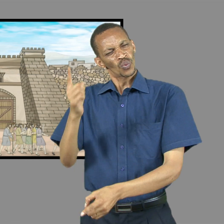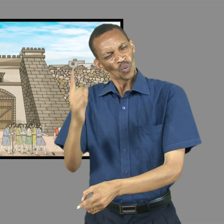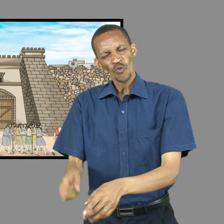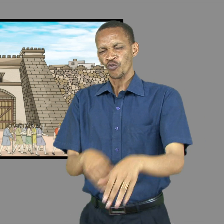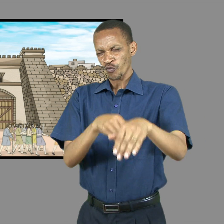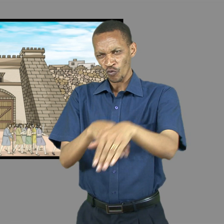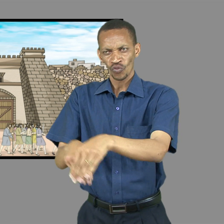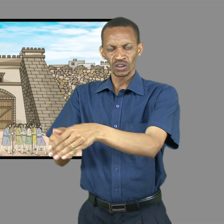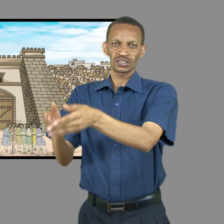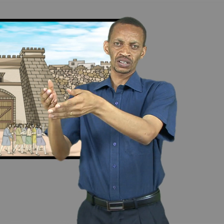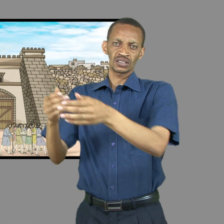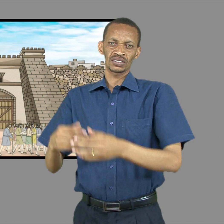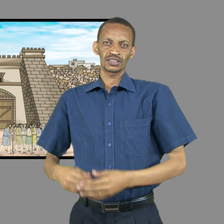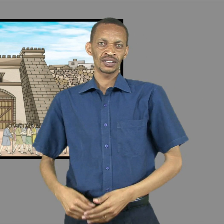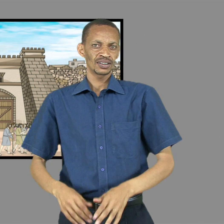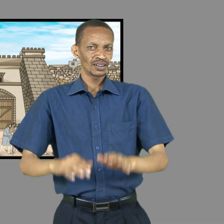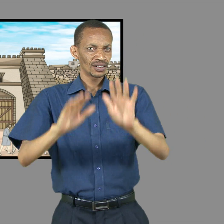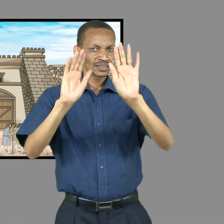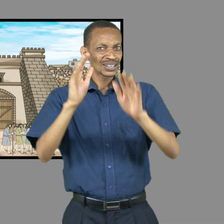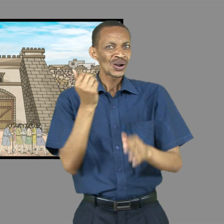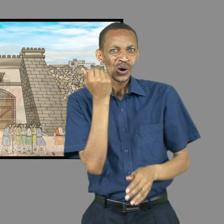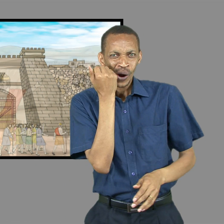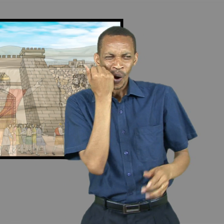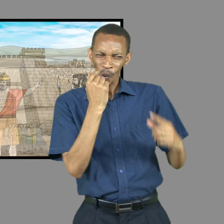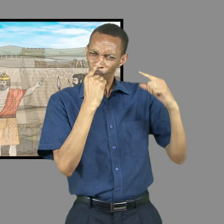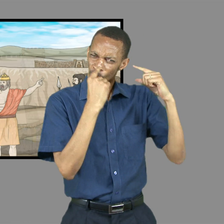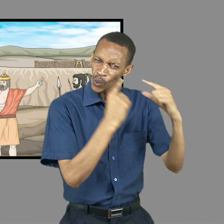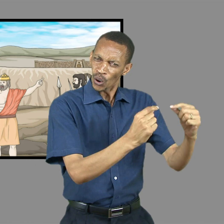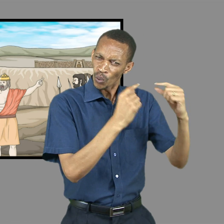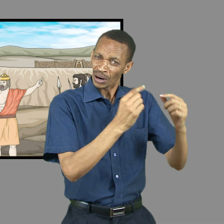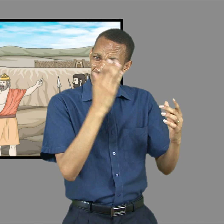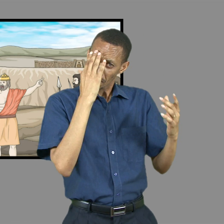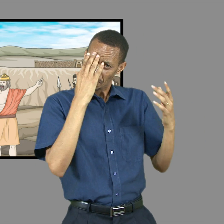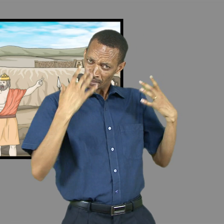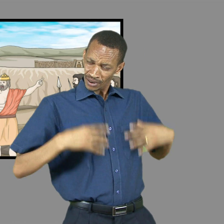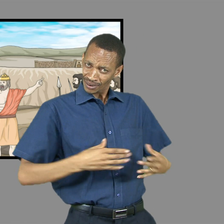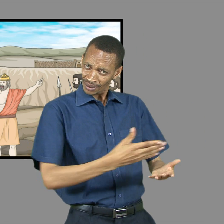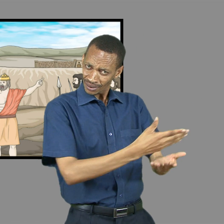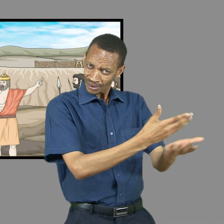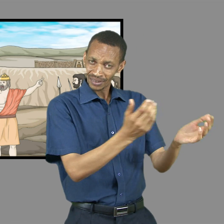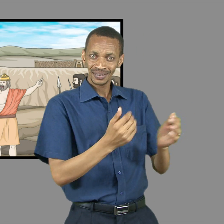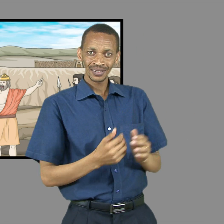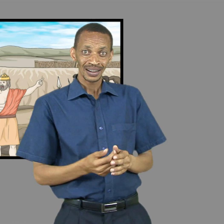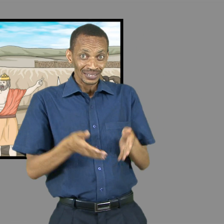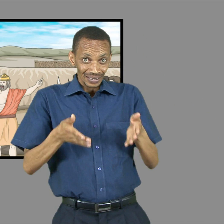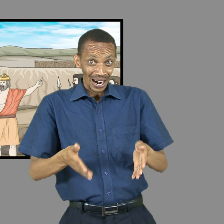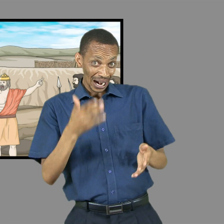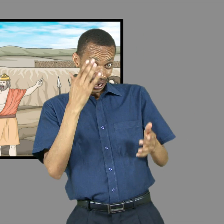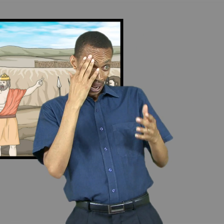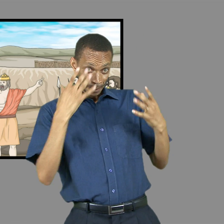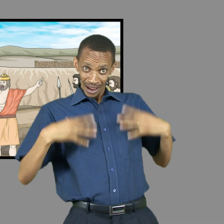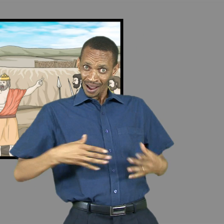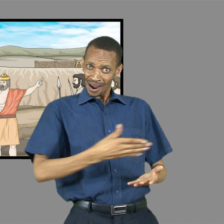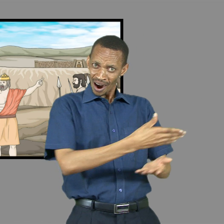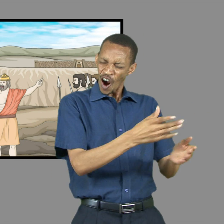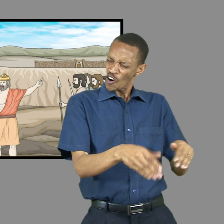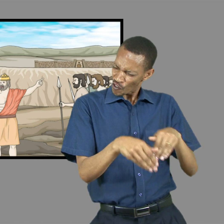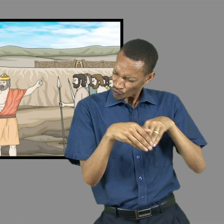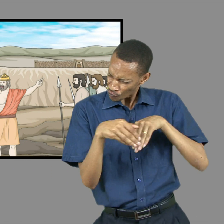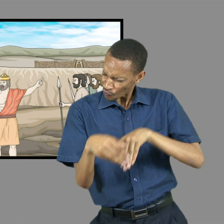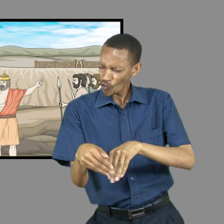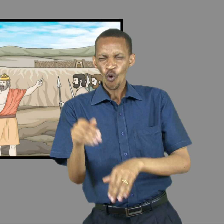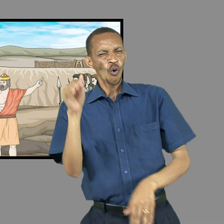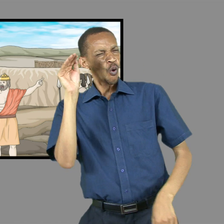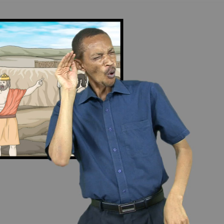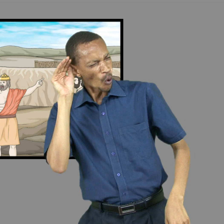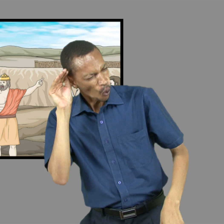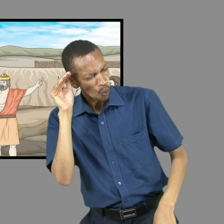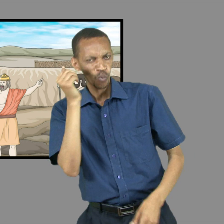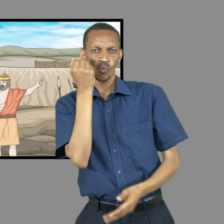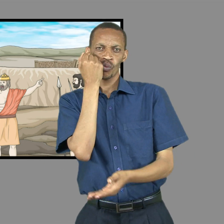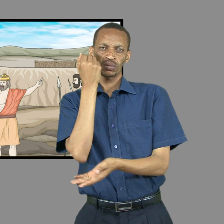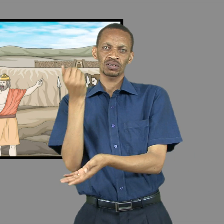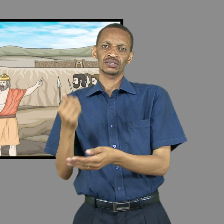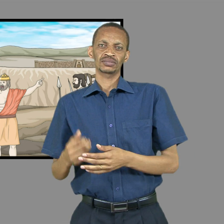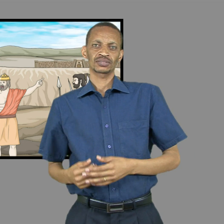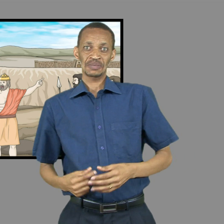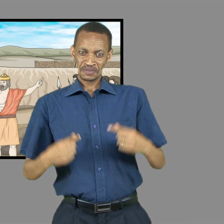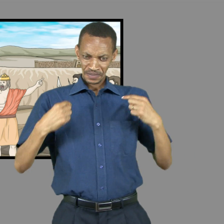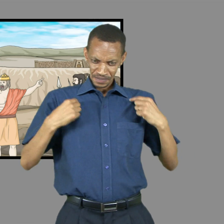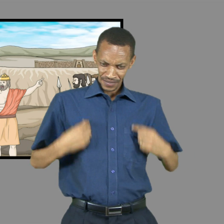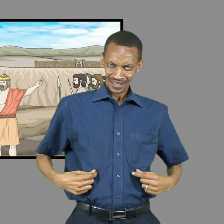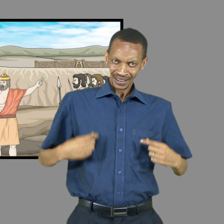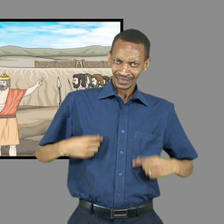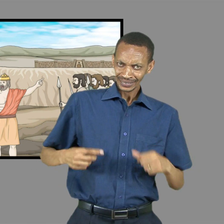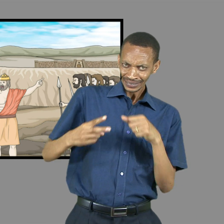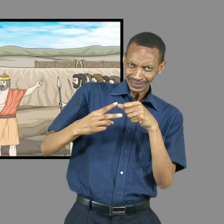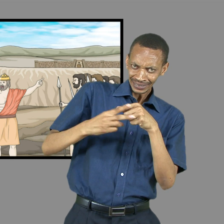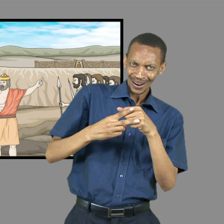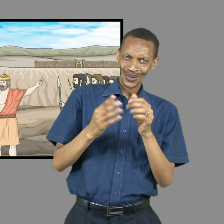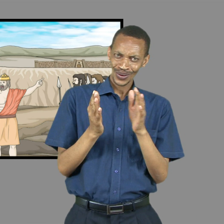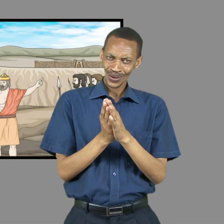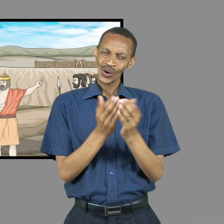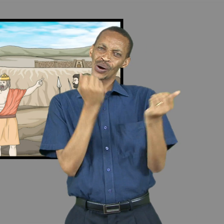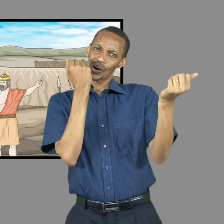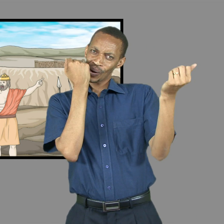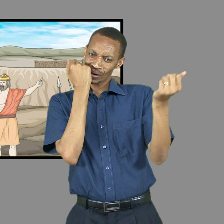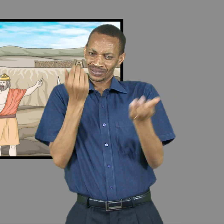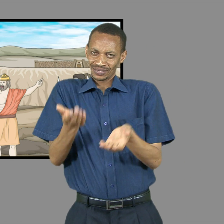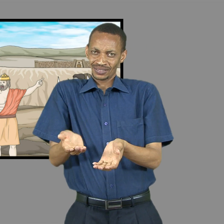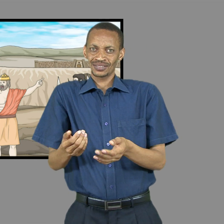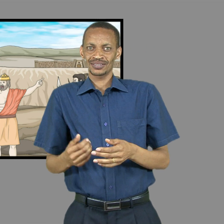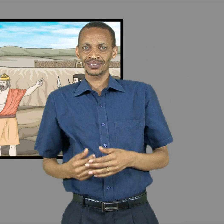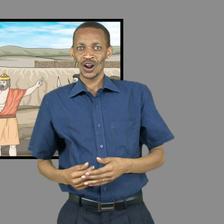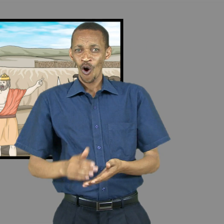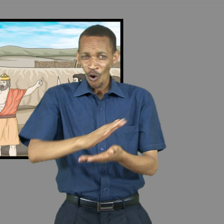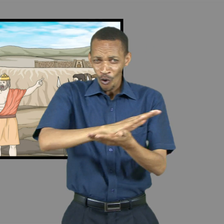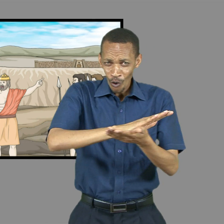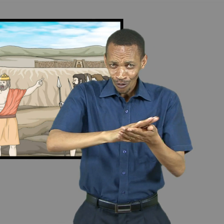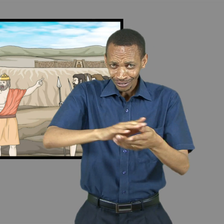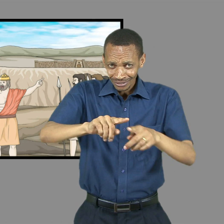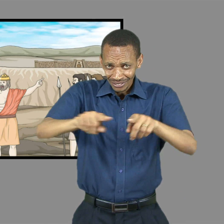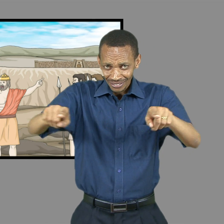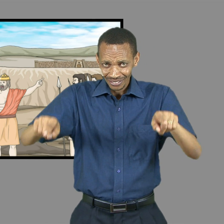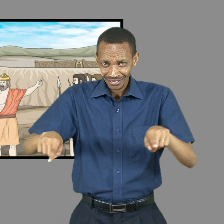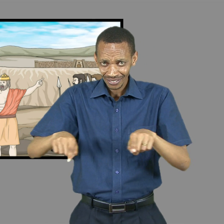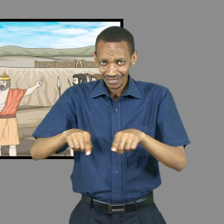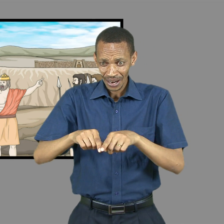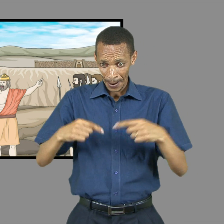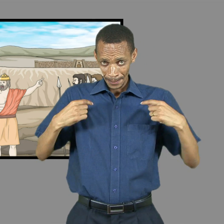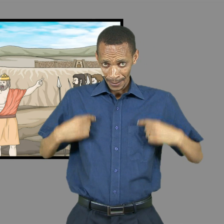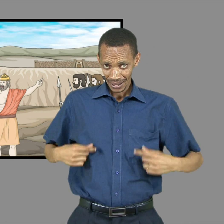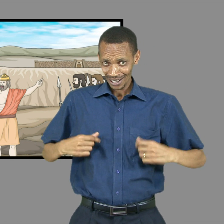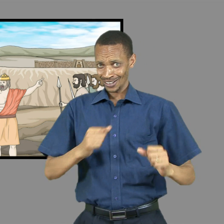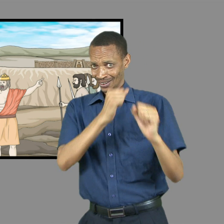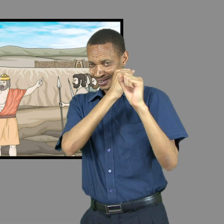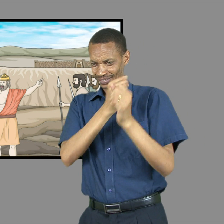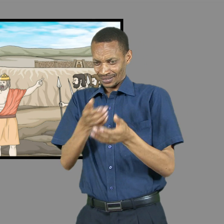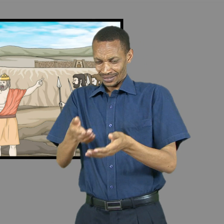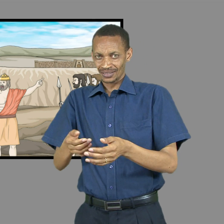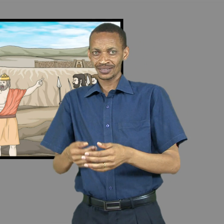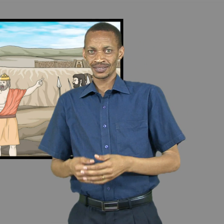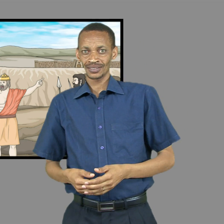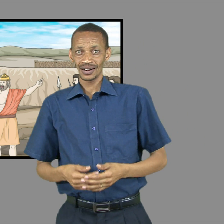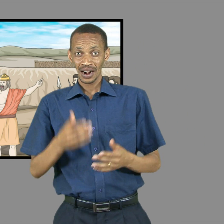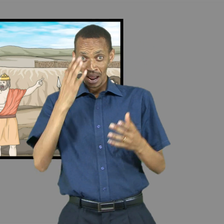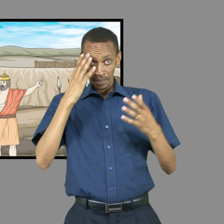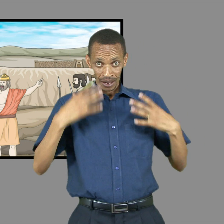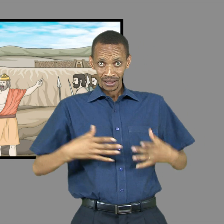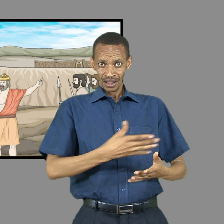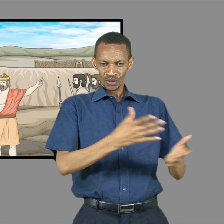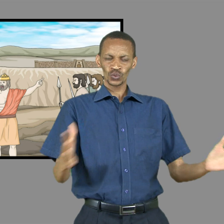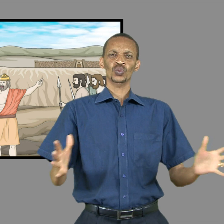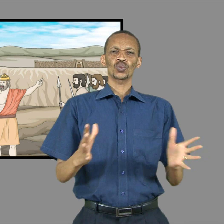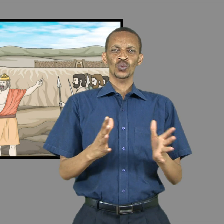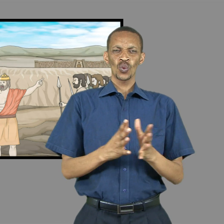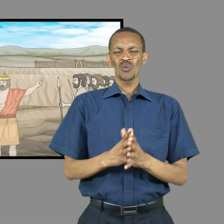But Joshua had commanded the people: “Do not give a battle cry or let your voice be heard;